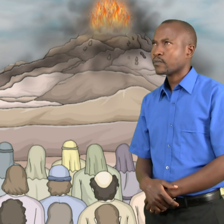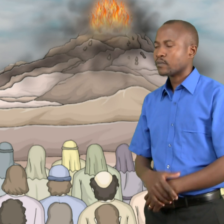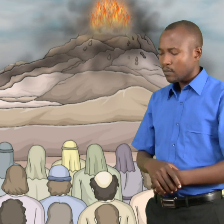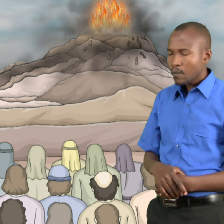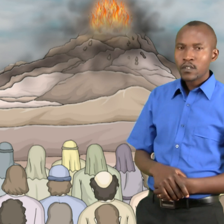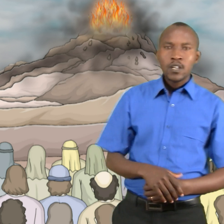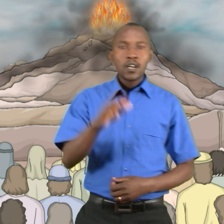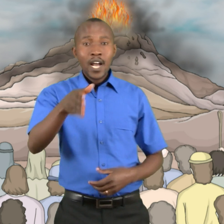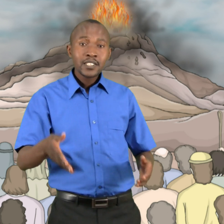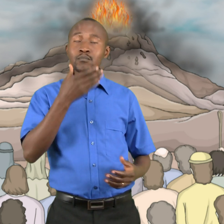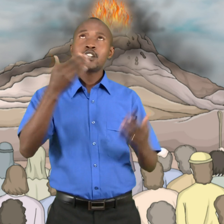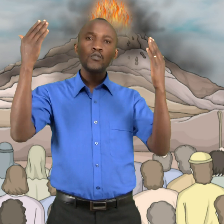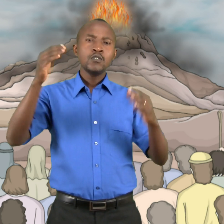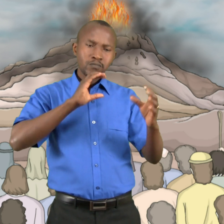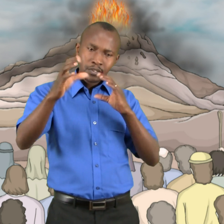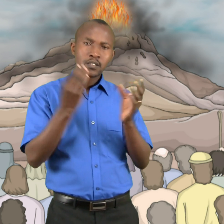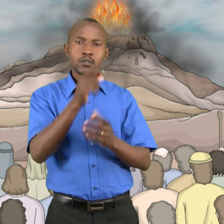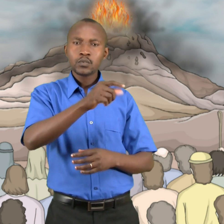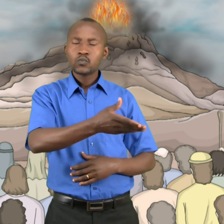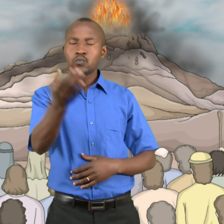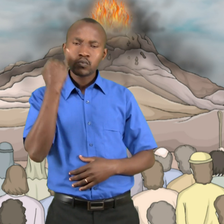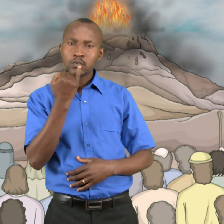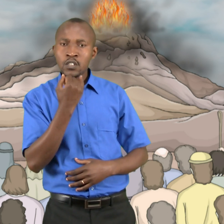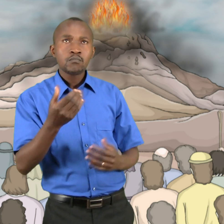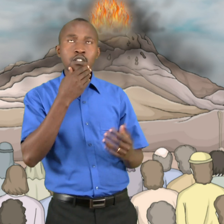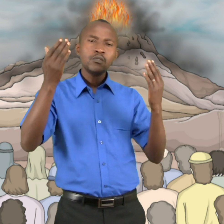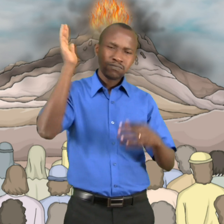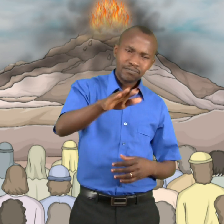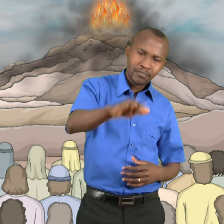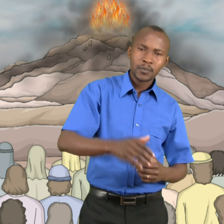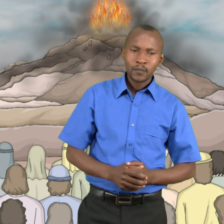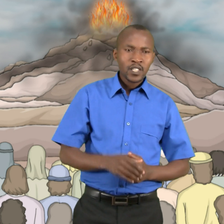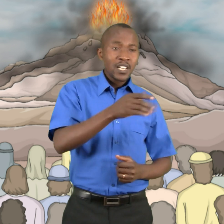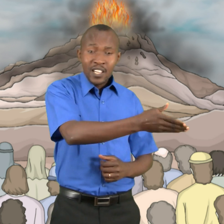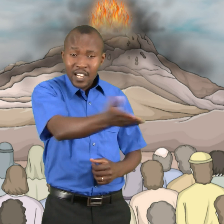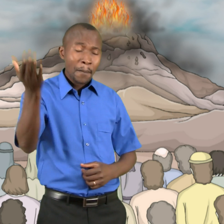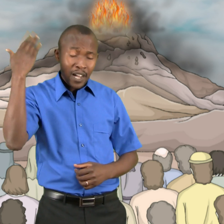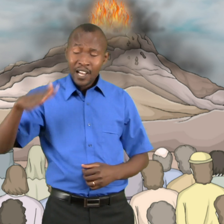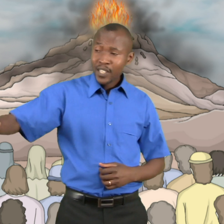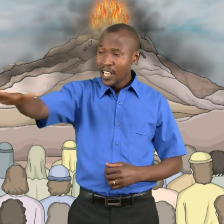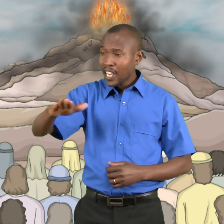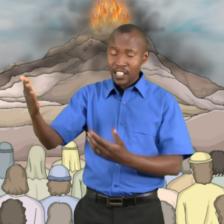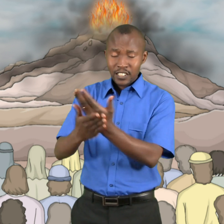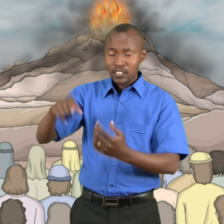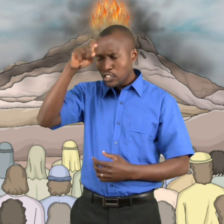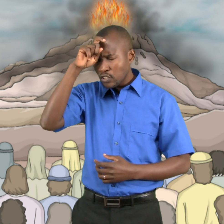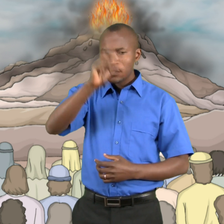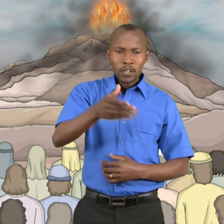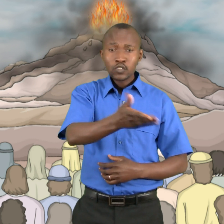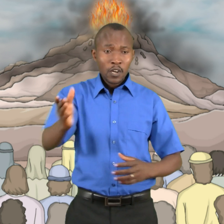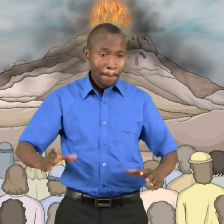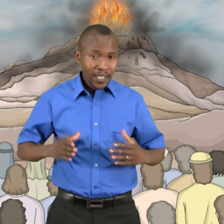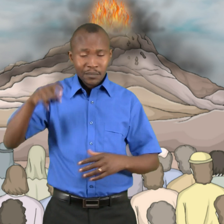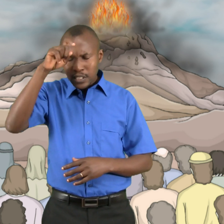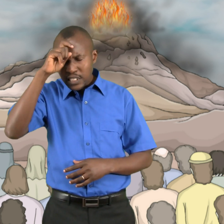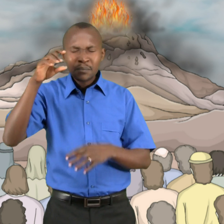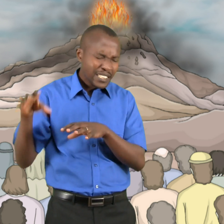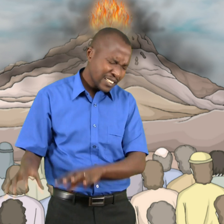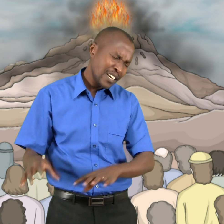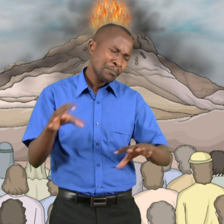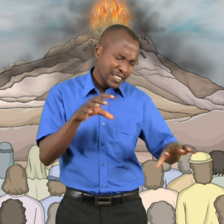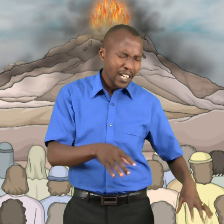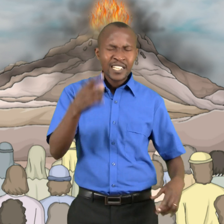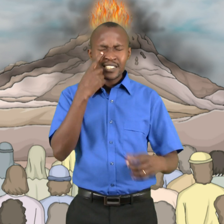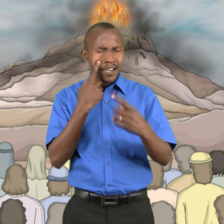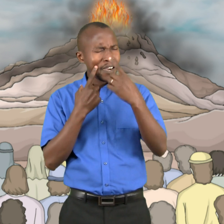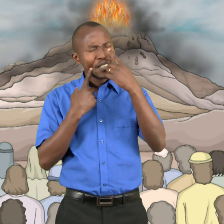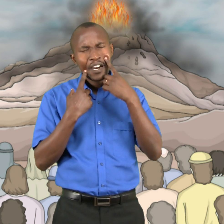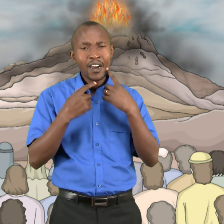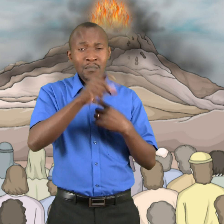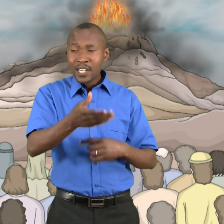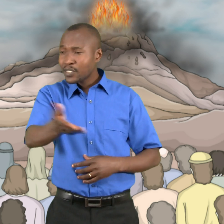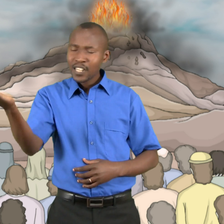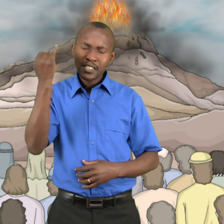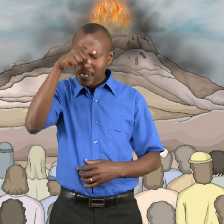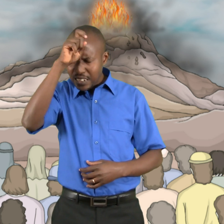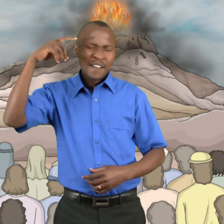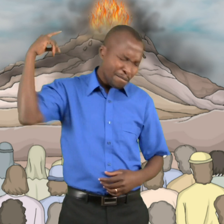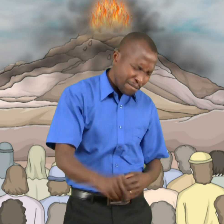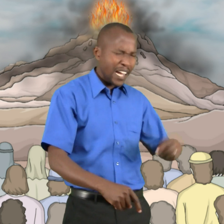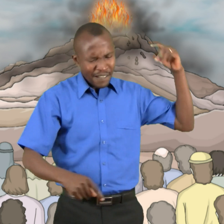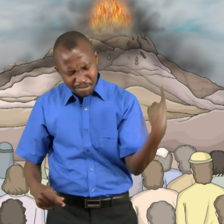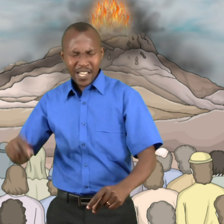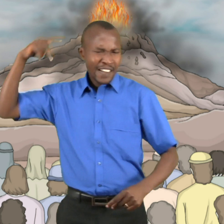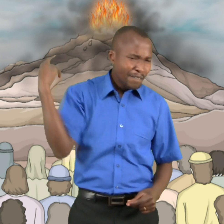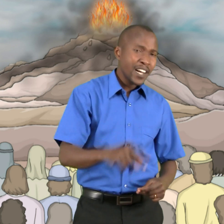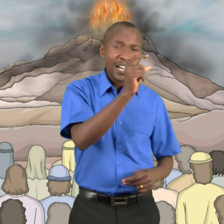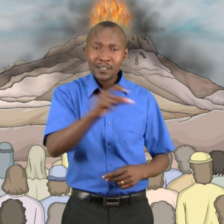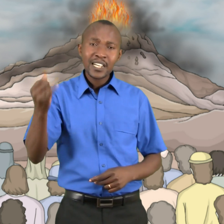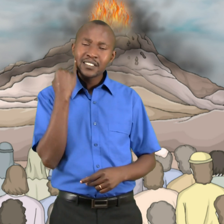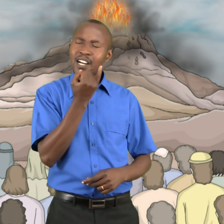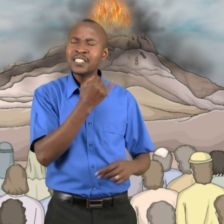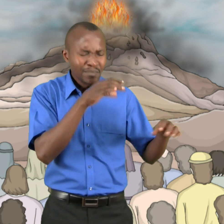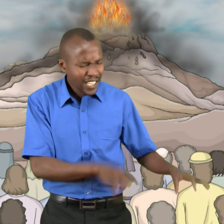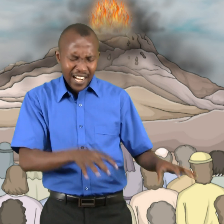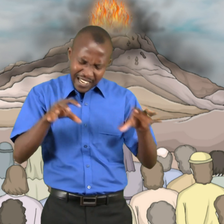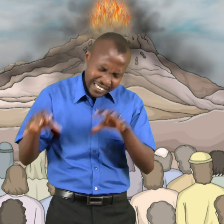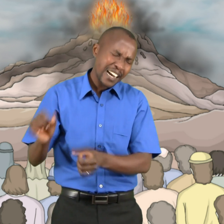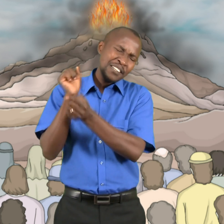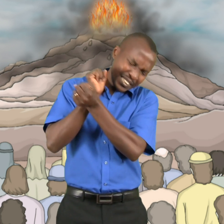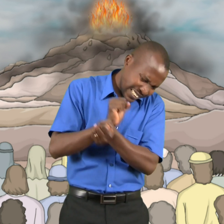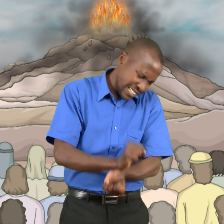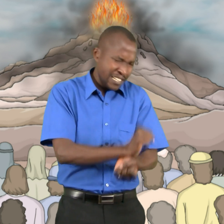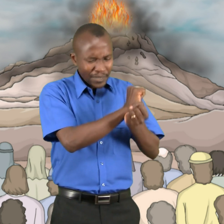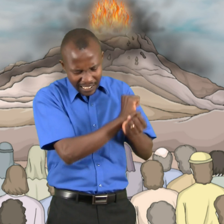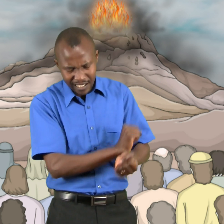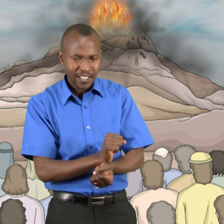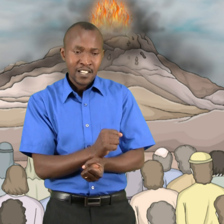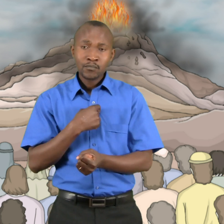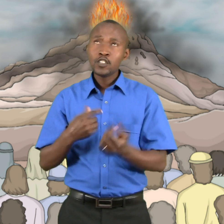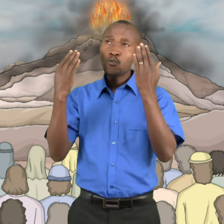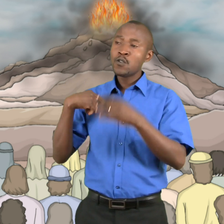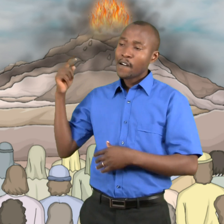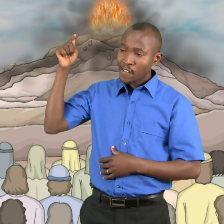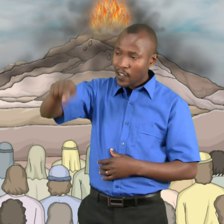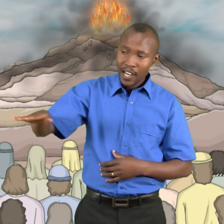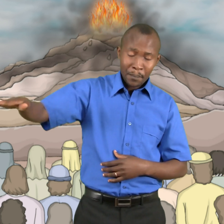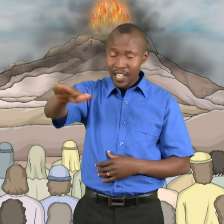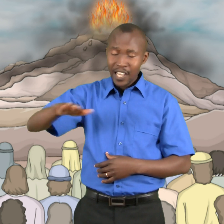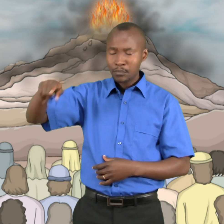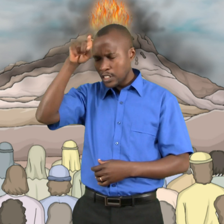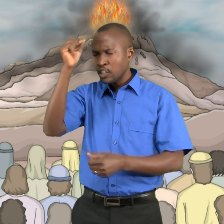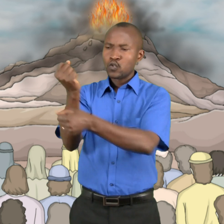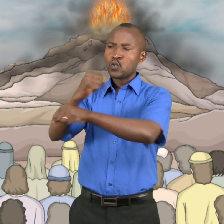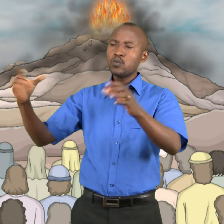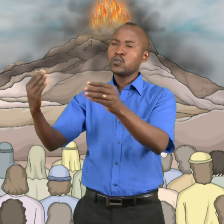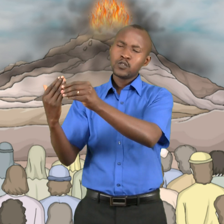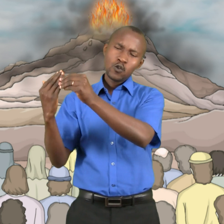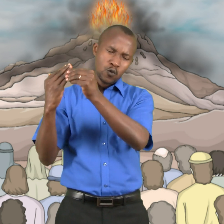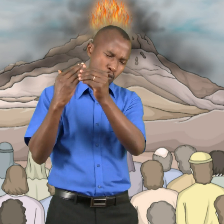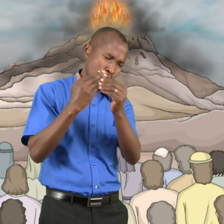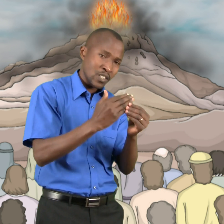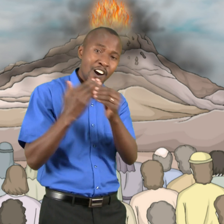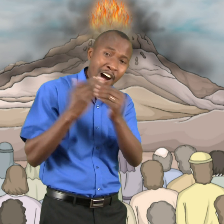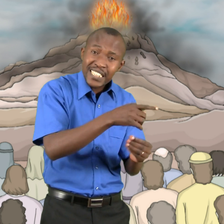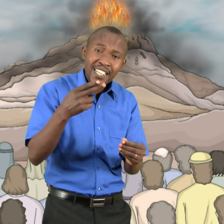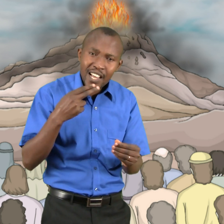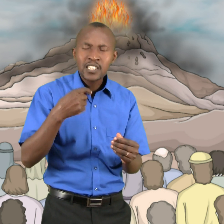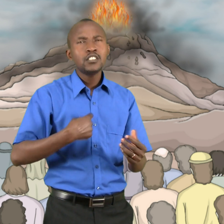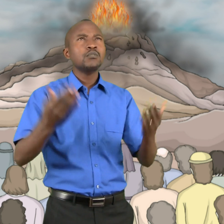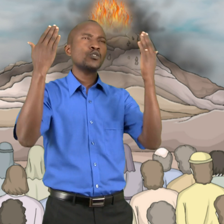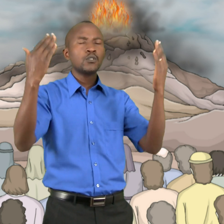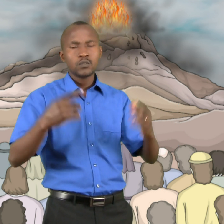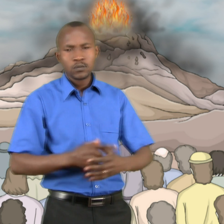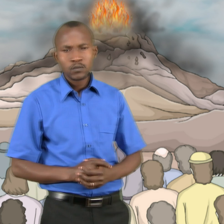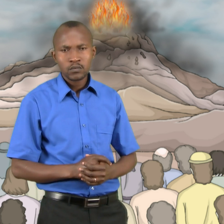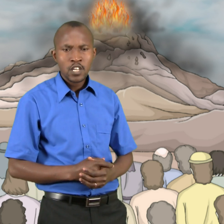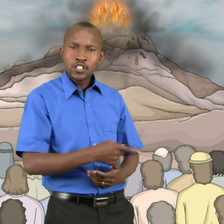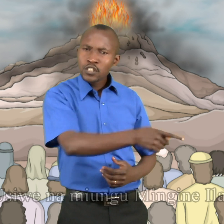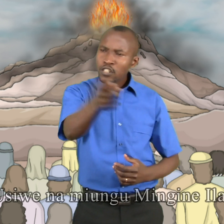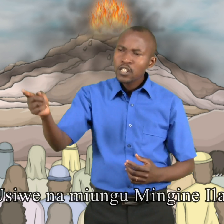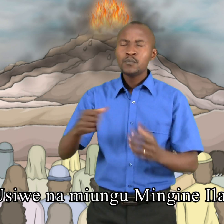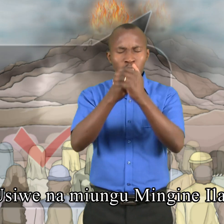And God spoke all these words: “I am the LORD your God, who brought you out of the land of Egypt, out of the house of slavery.